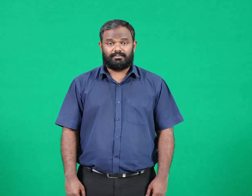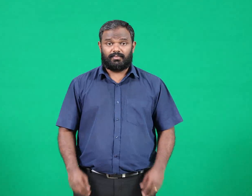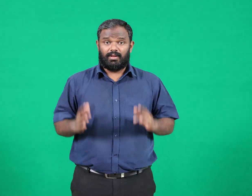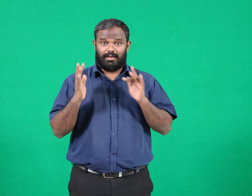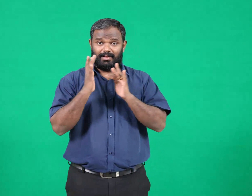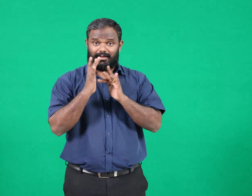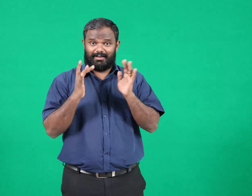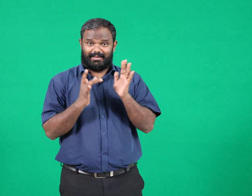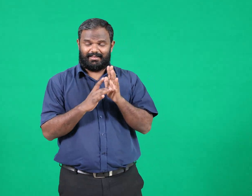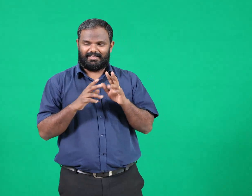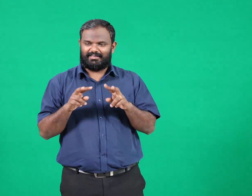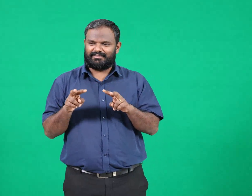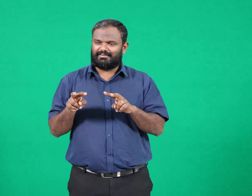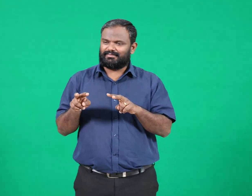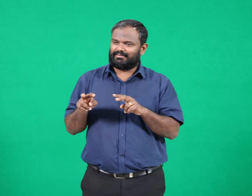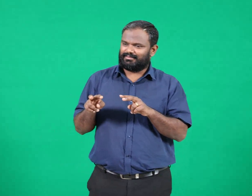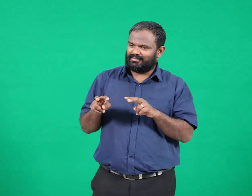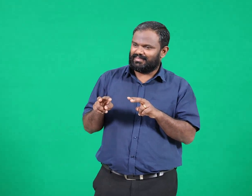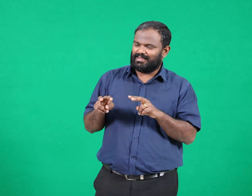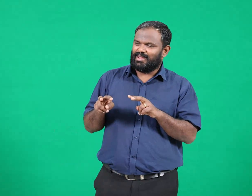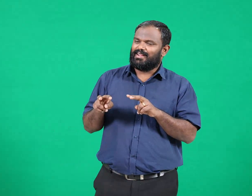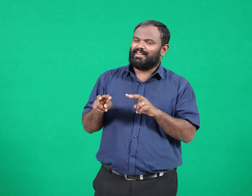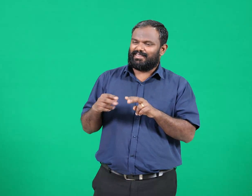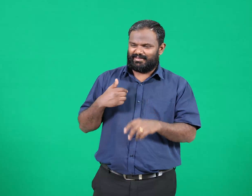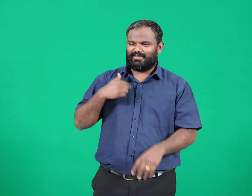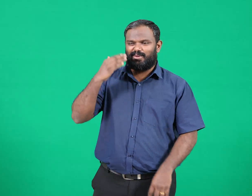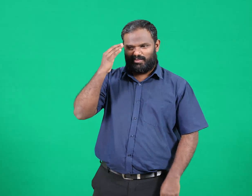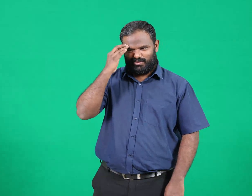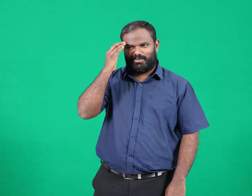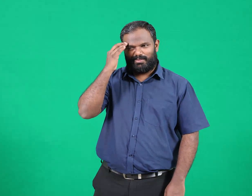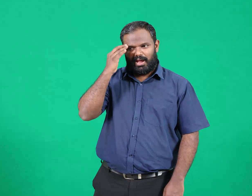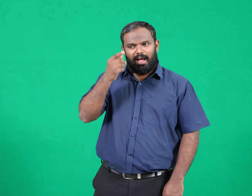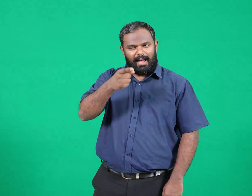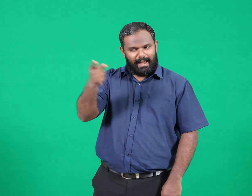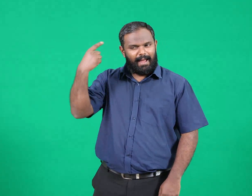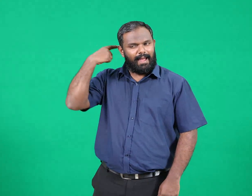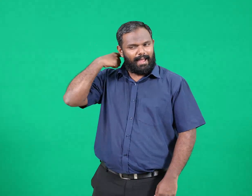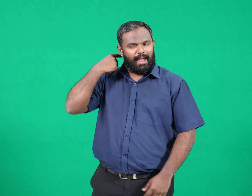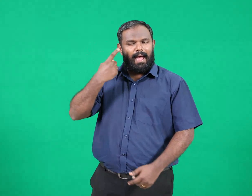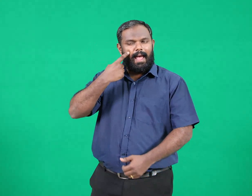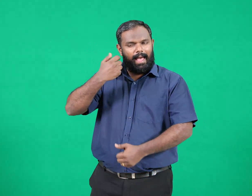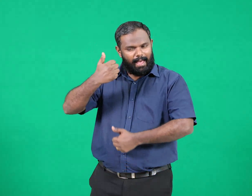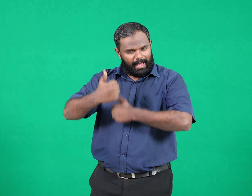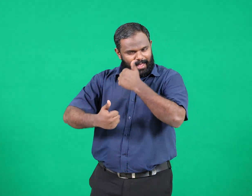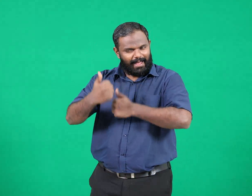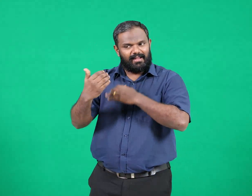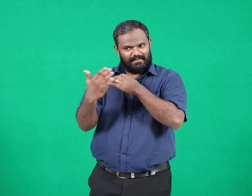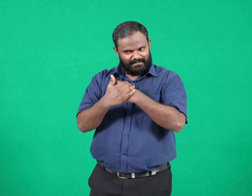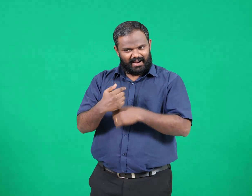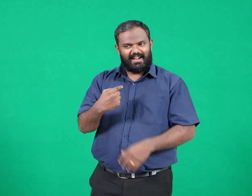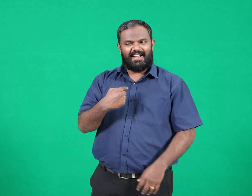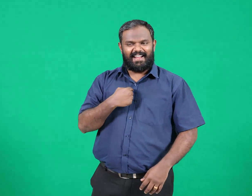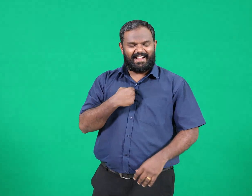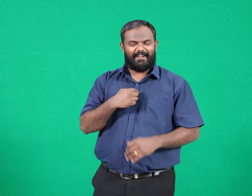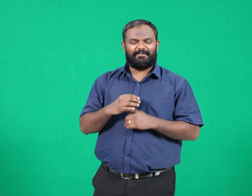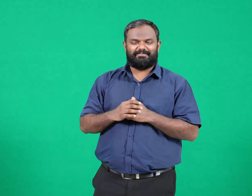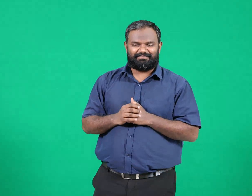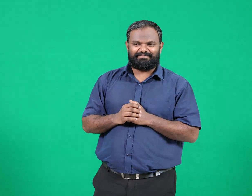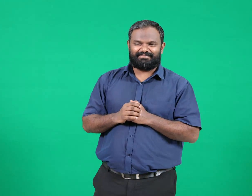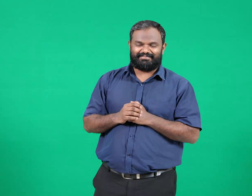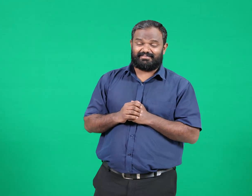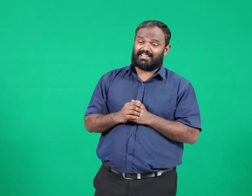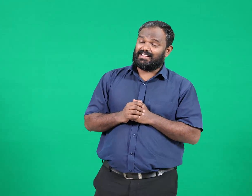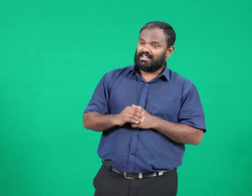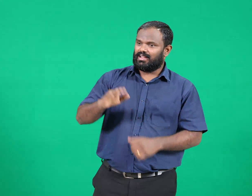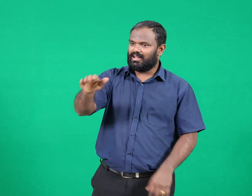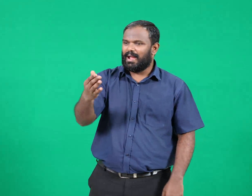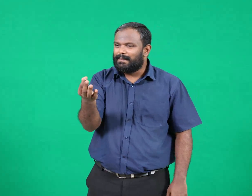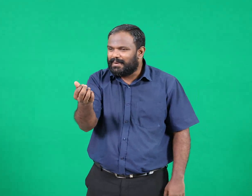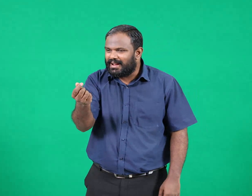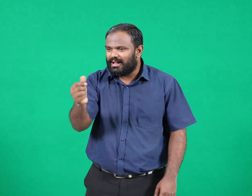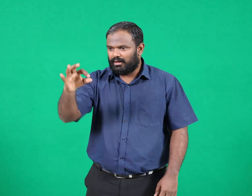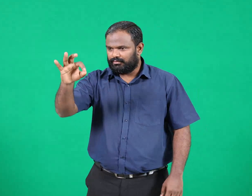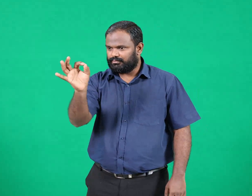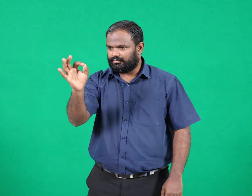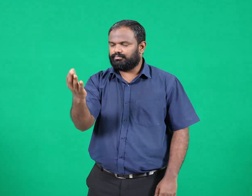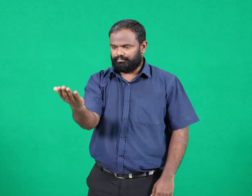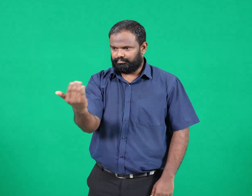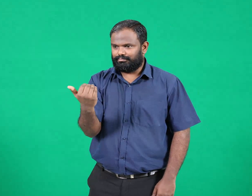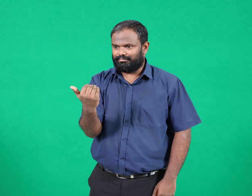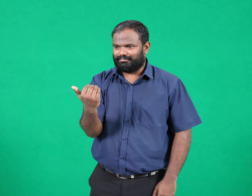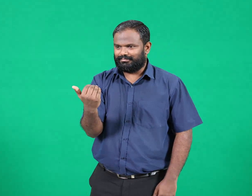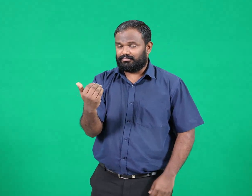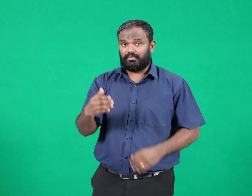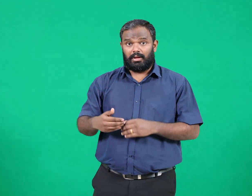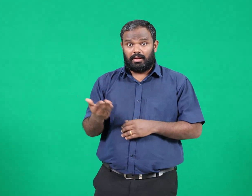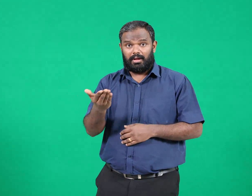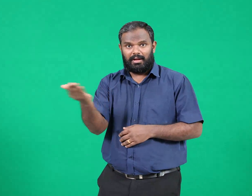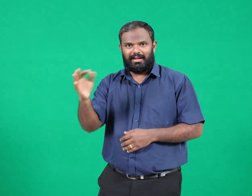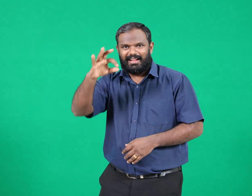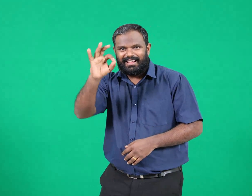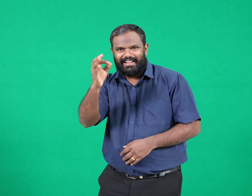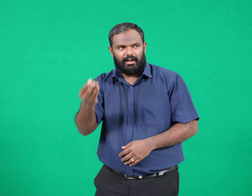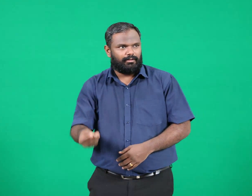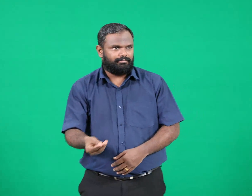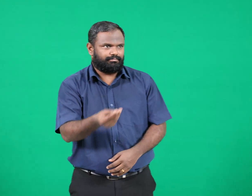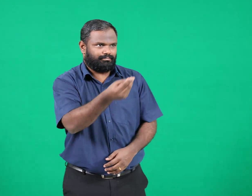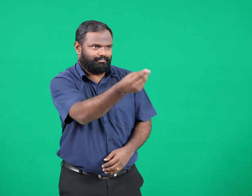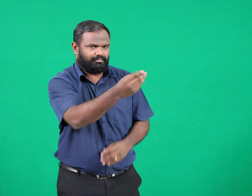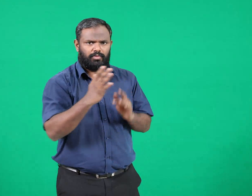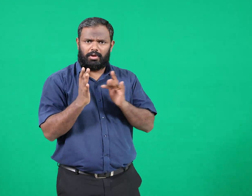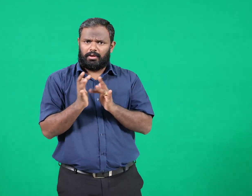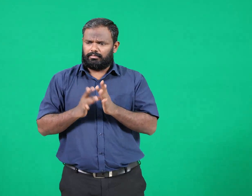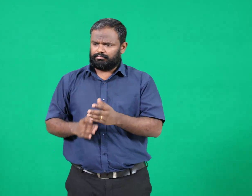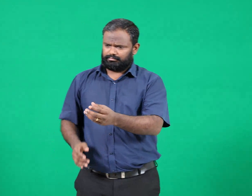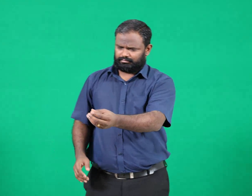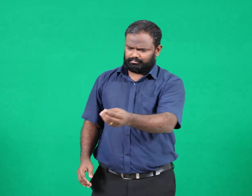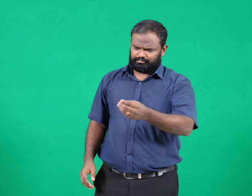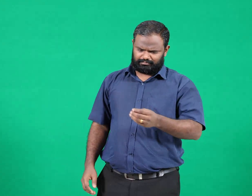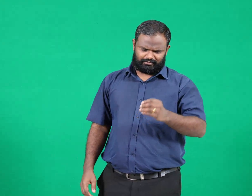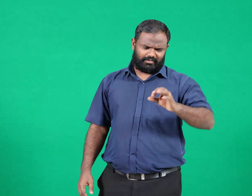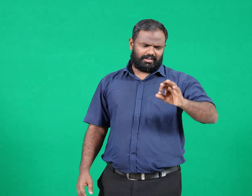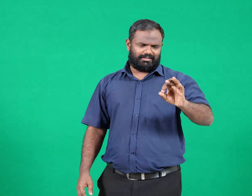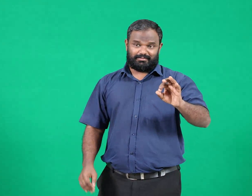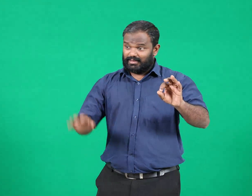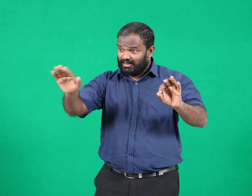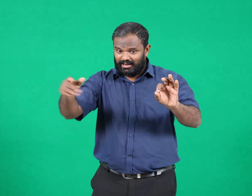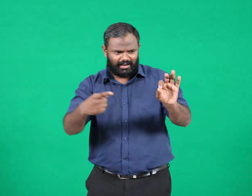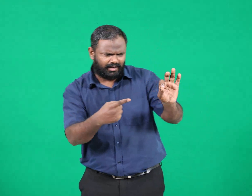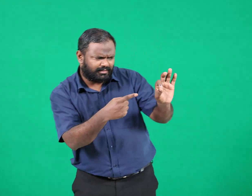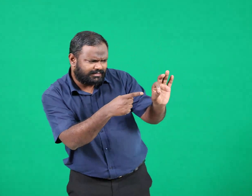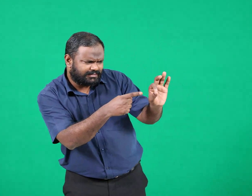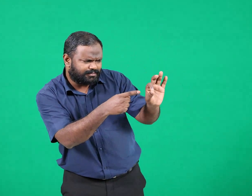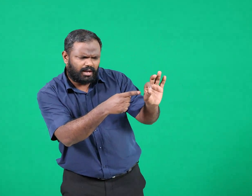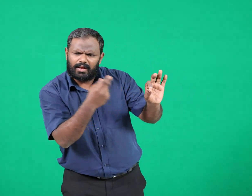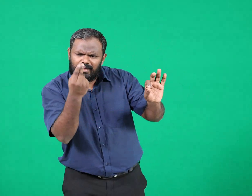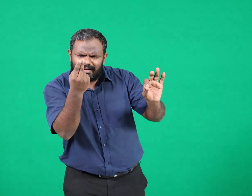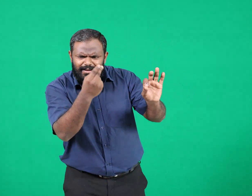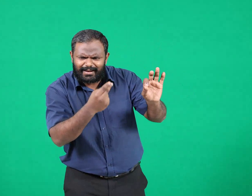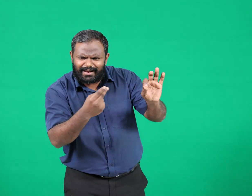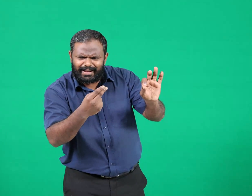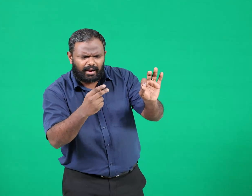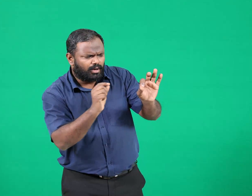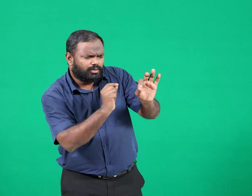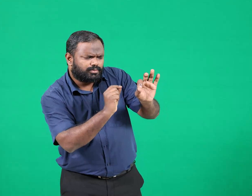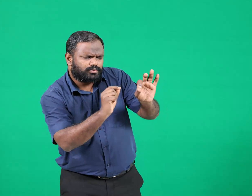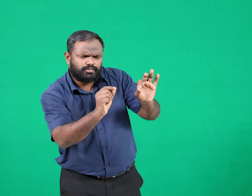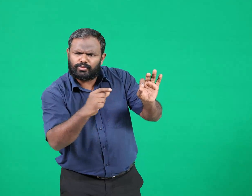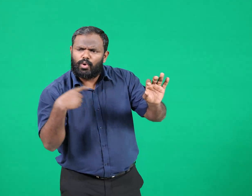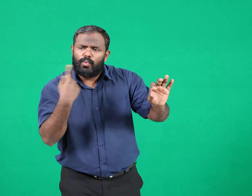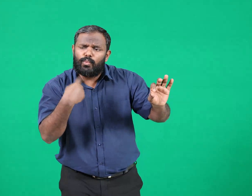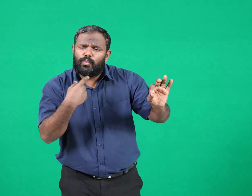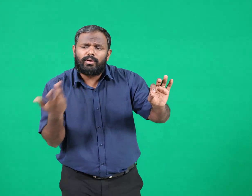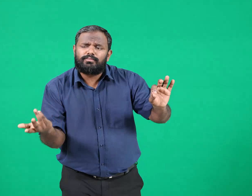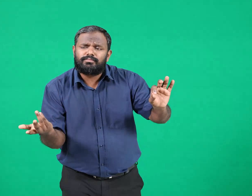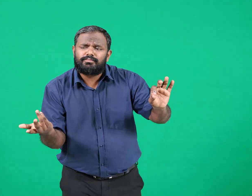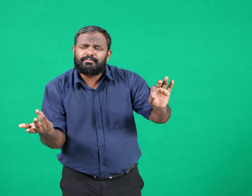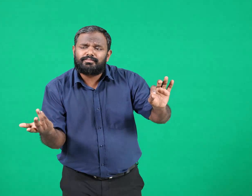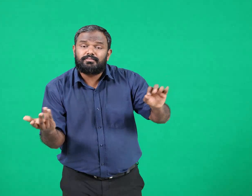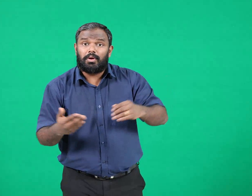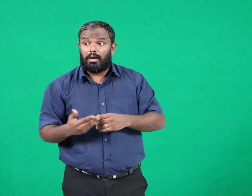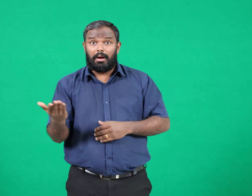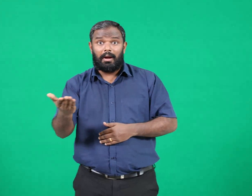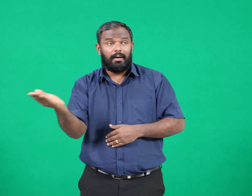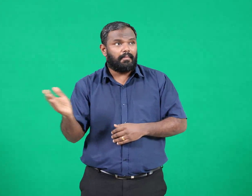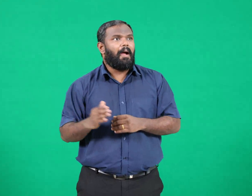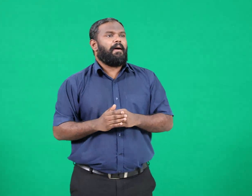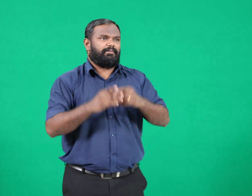But Jesus saw through their duplicity and said to them, "Show Me a denarius. Whose image and inscription are on it?"